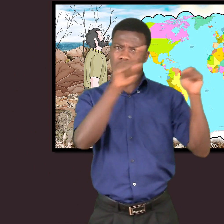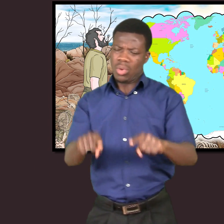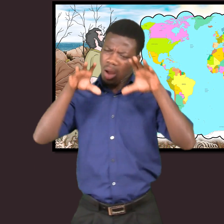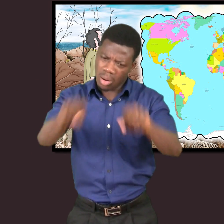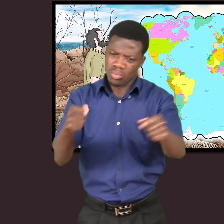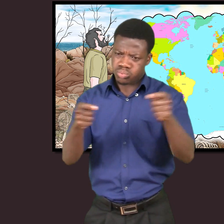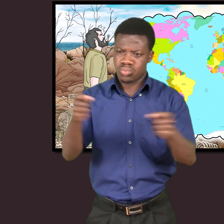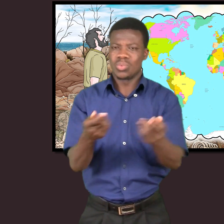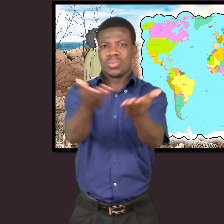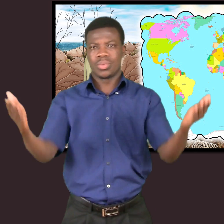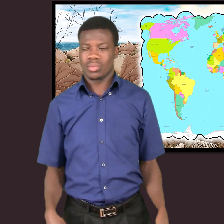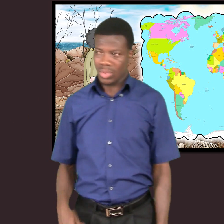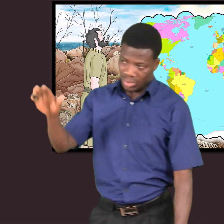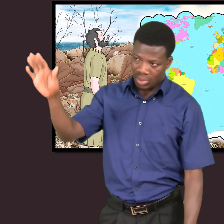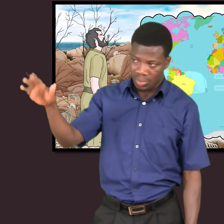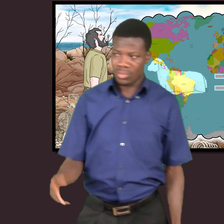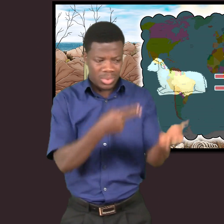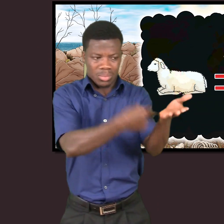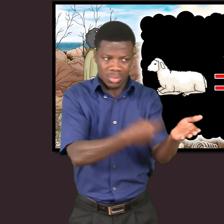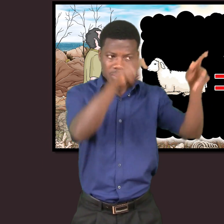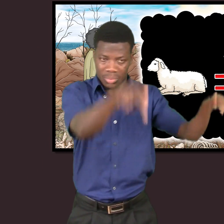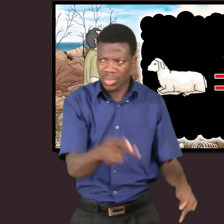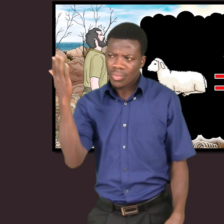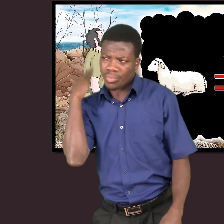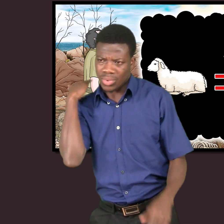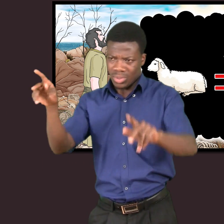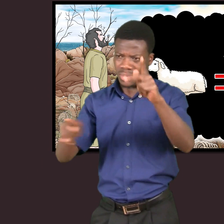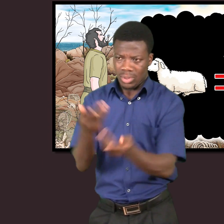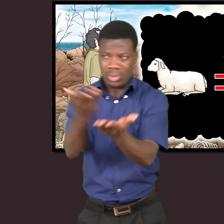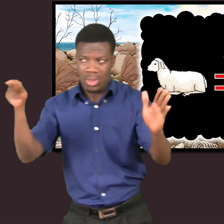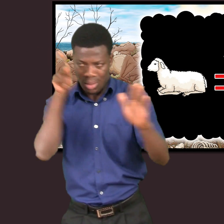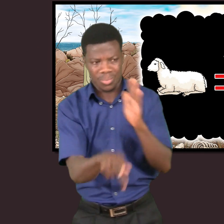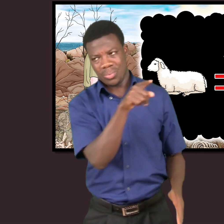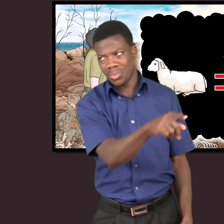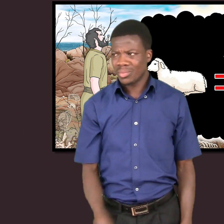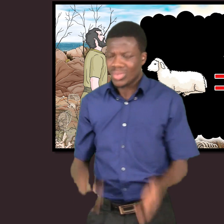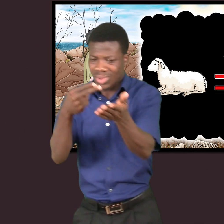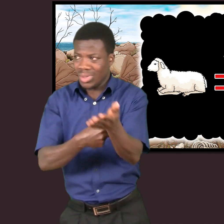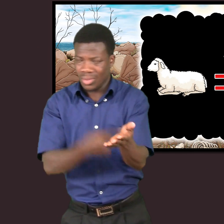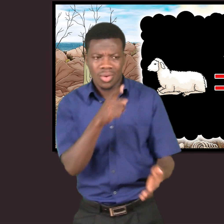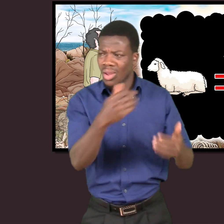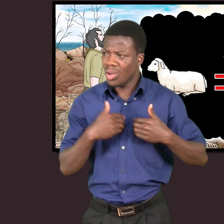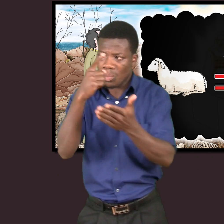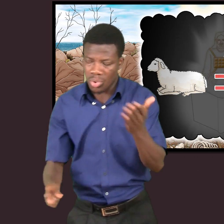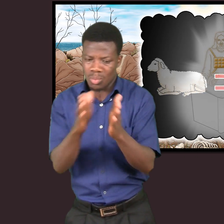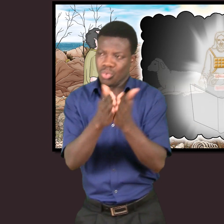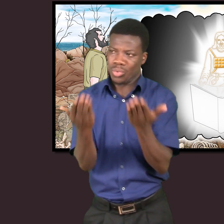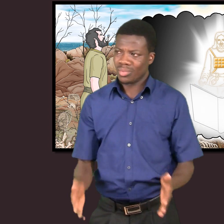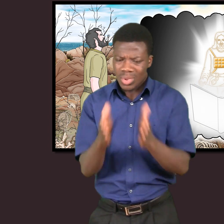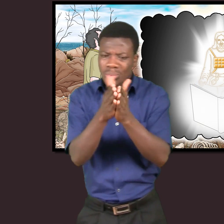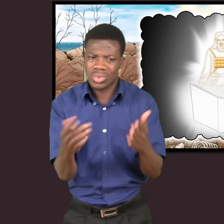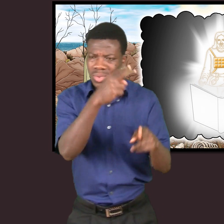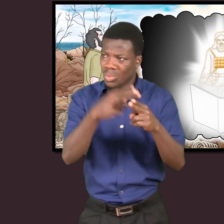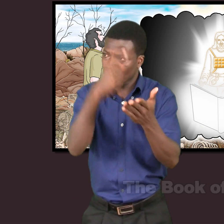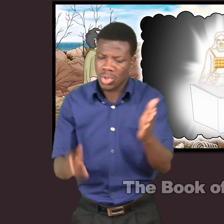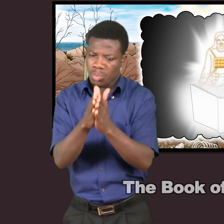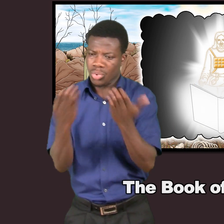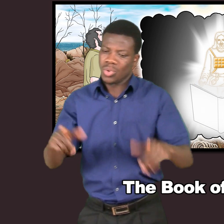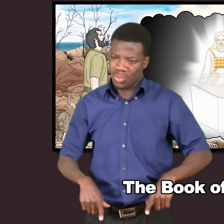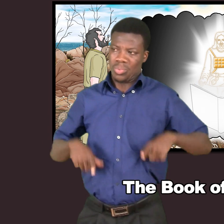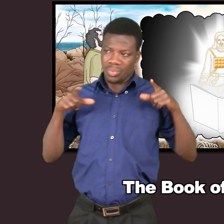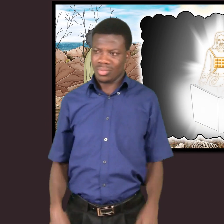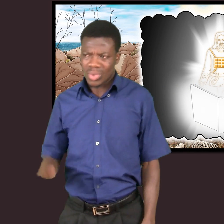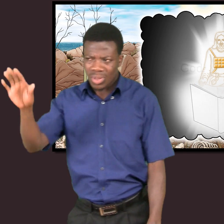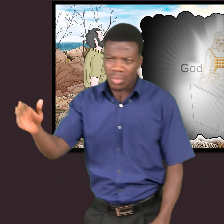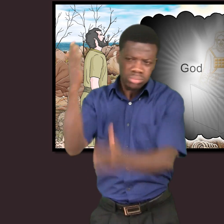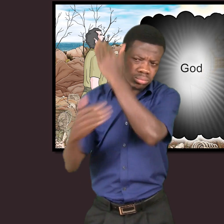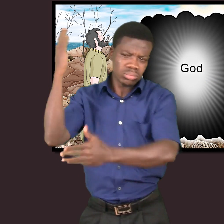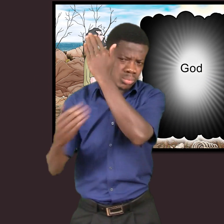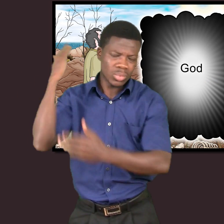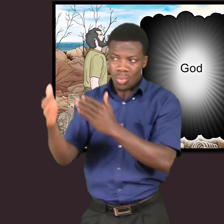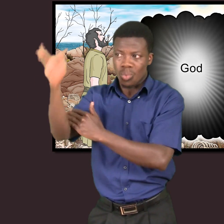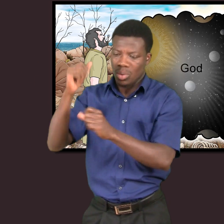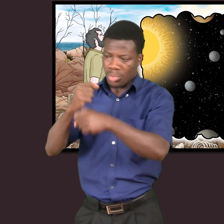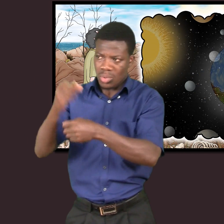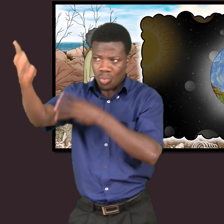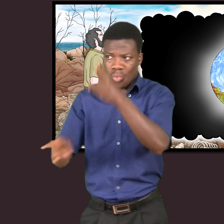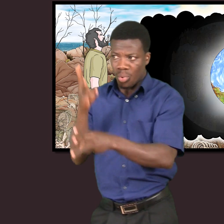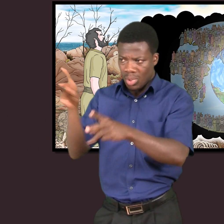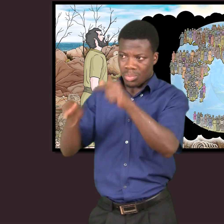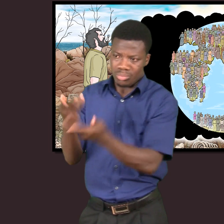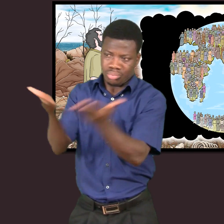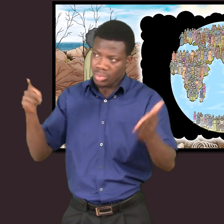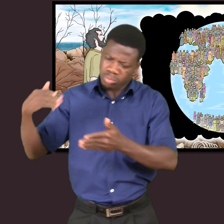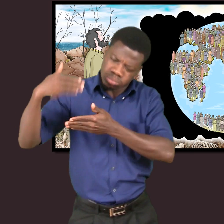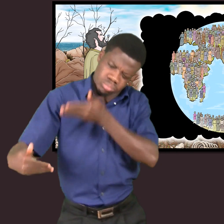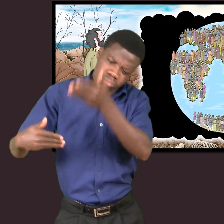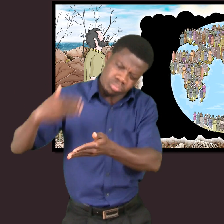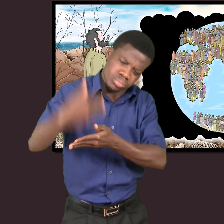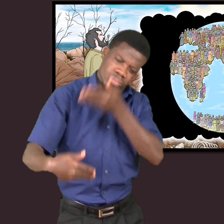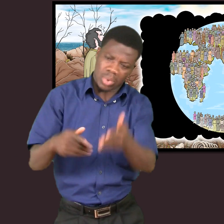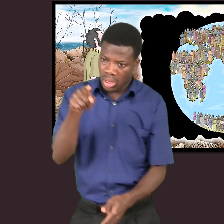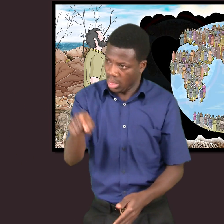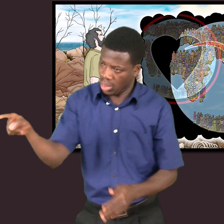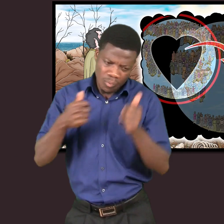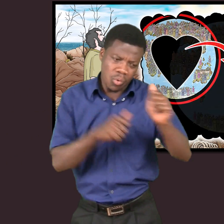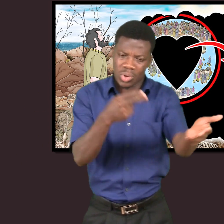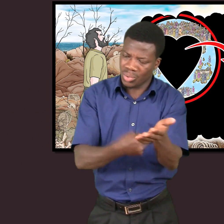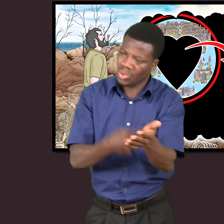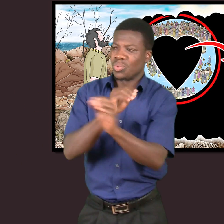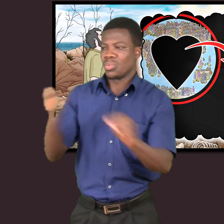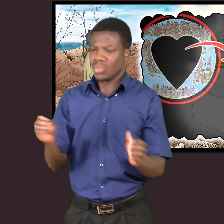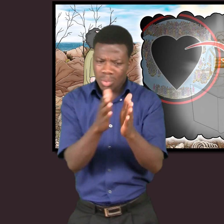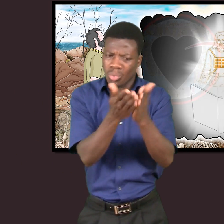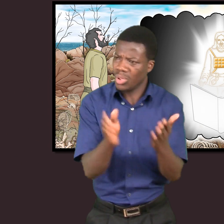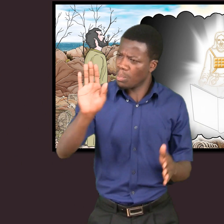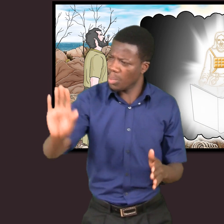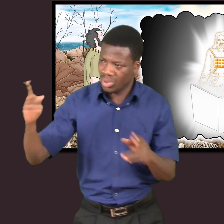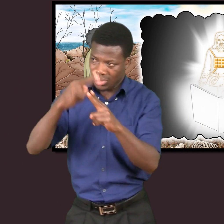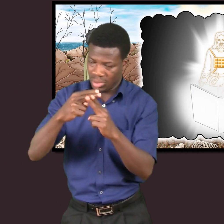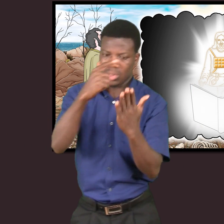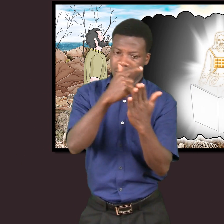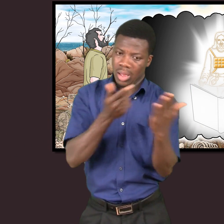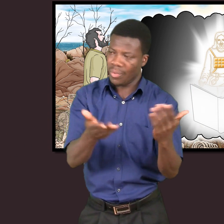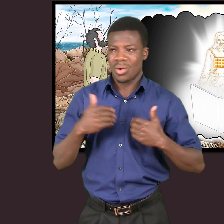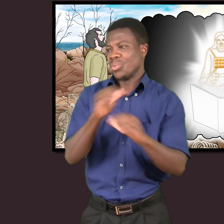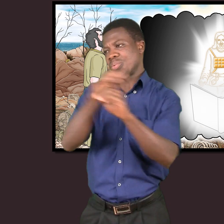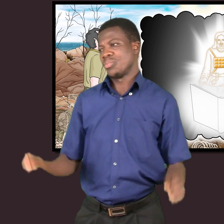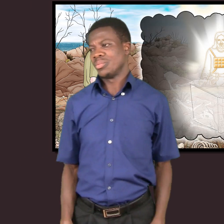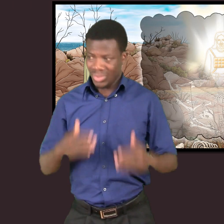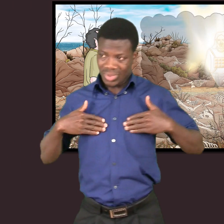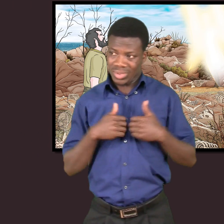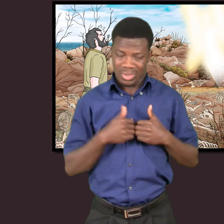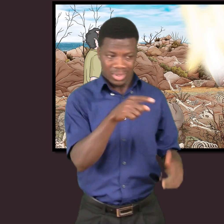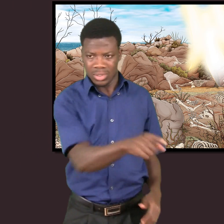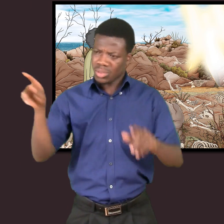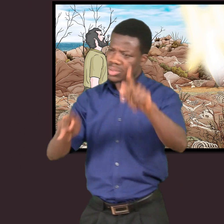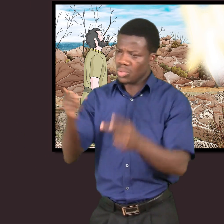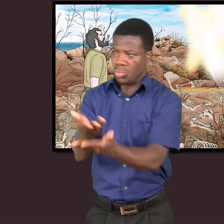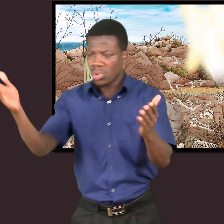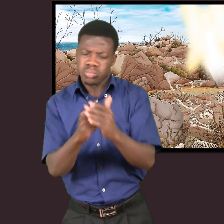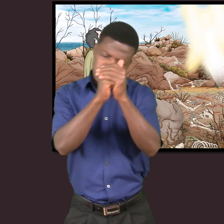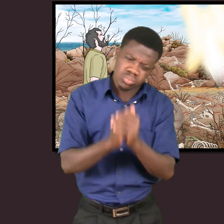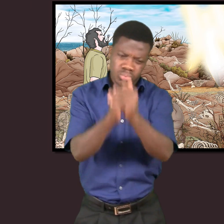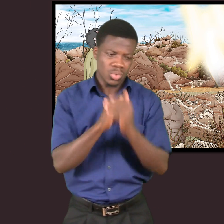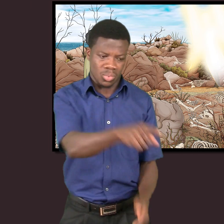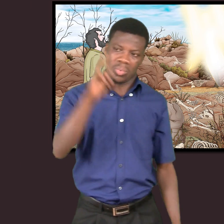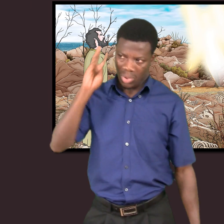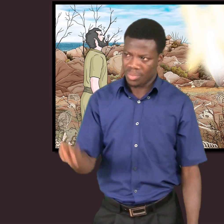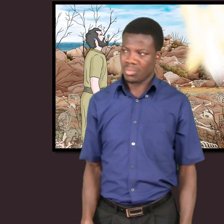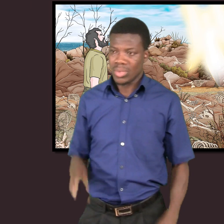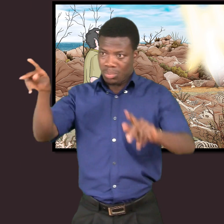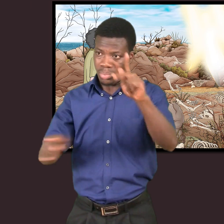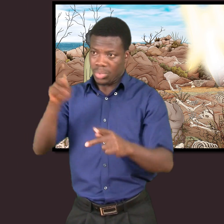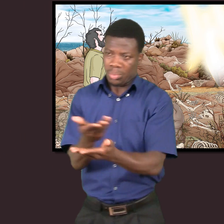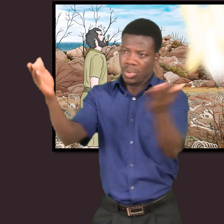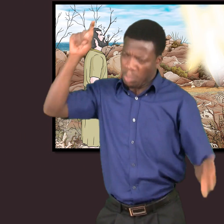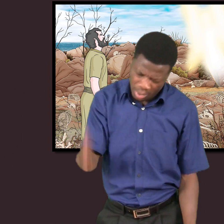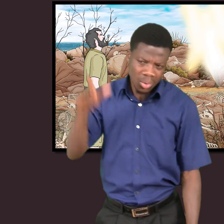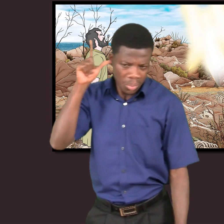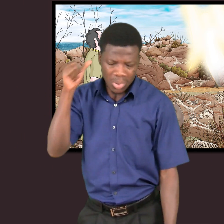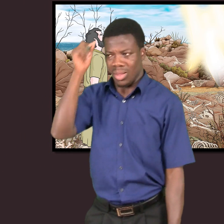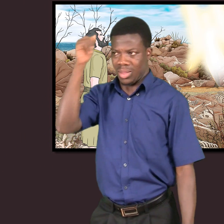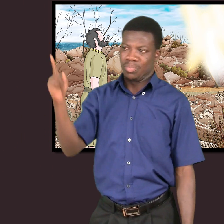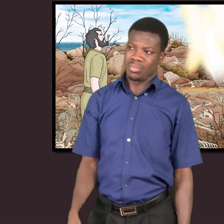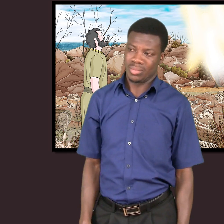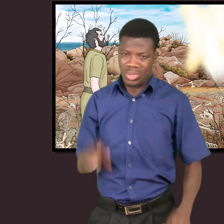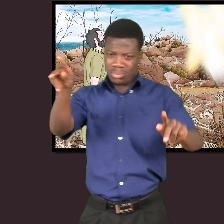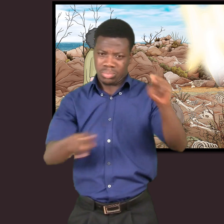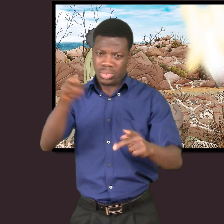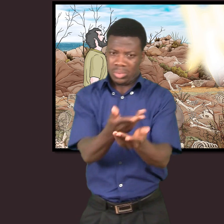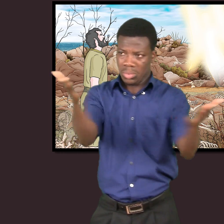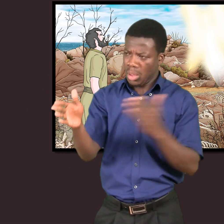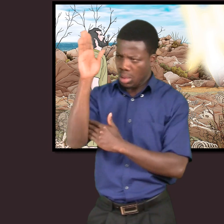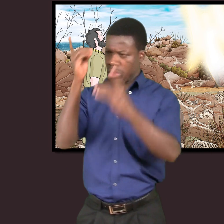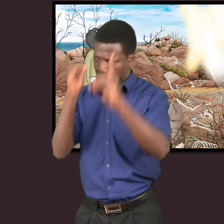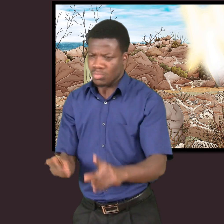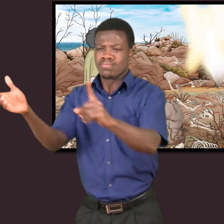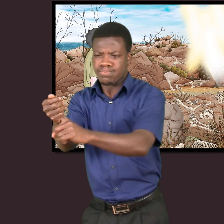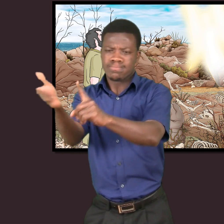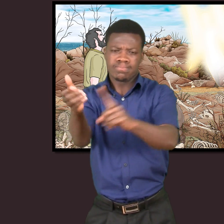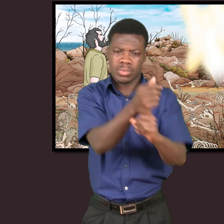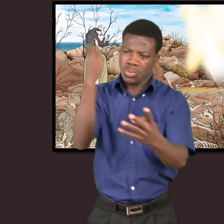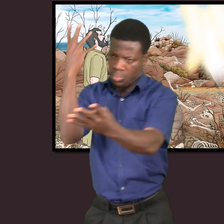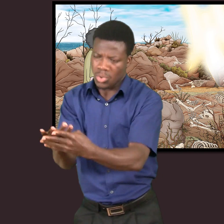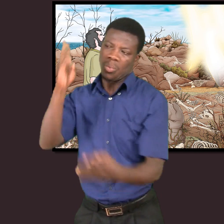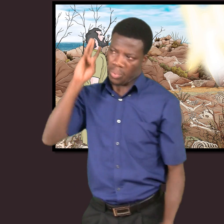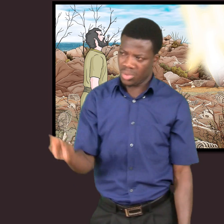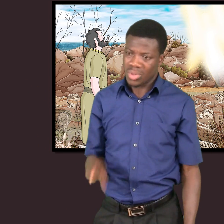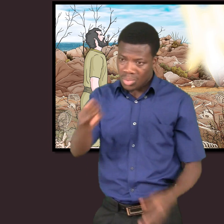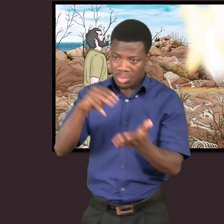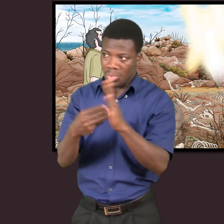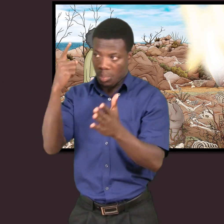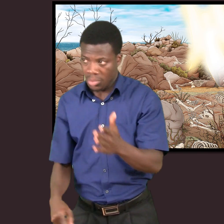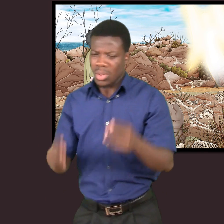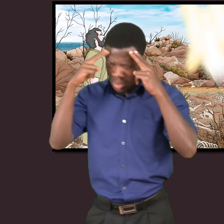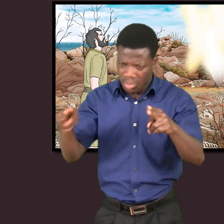And all who dwell on the earth will worship the beast—all whose names have not been written from the foundation of the world in the Book of Life belonging to the Lamb who was slain.